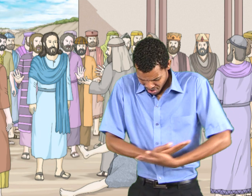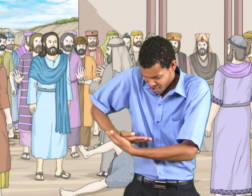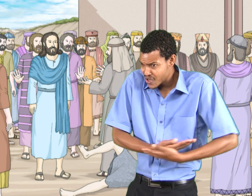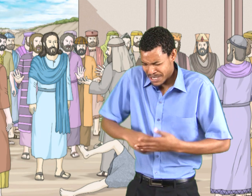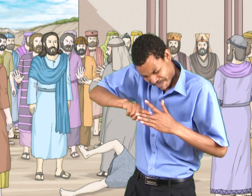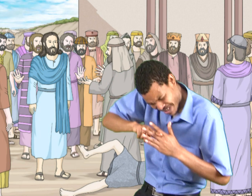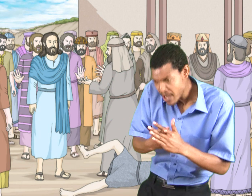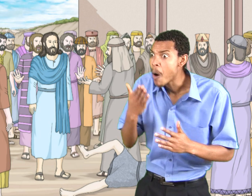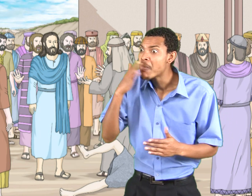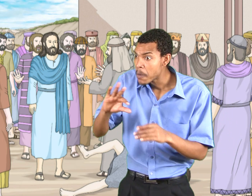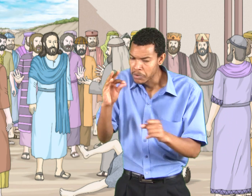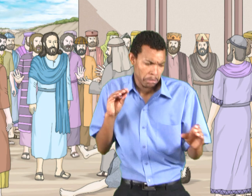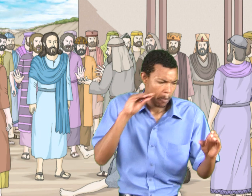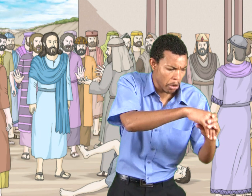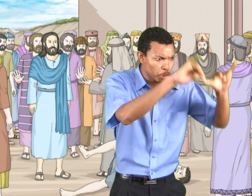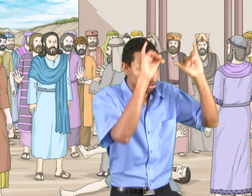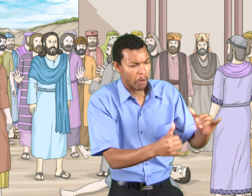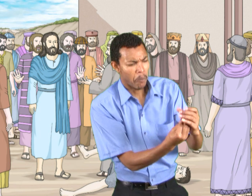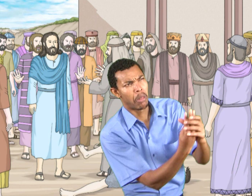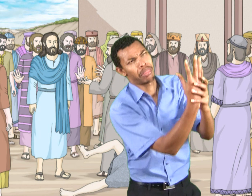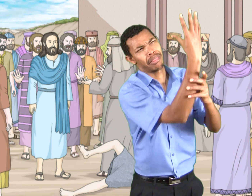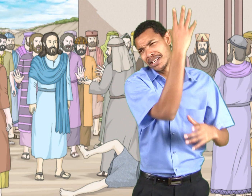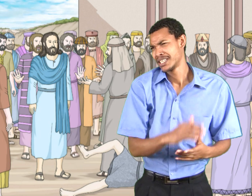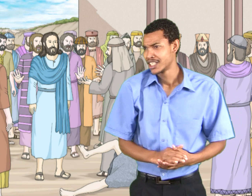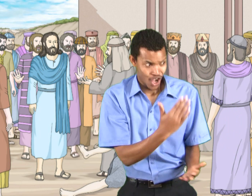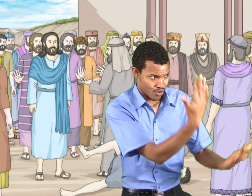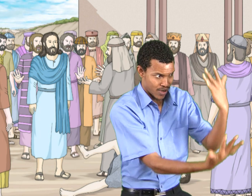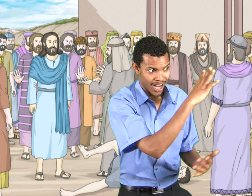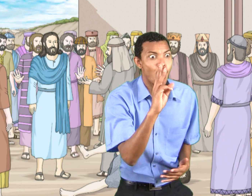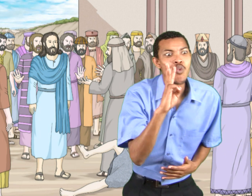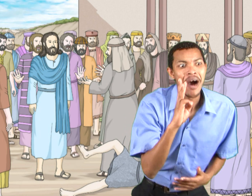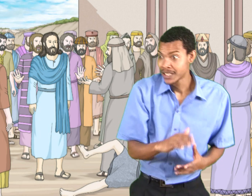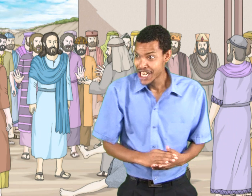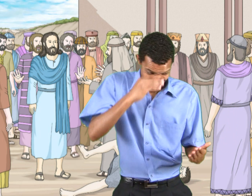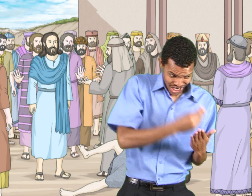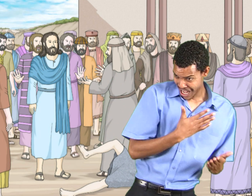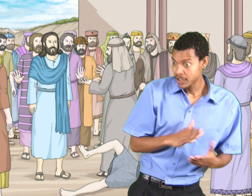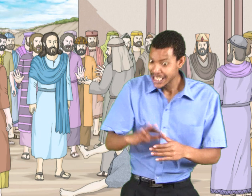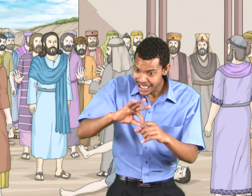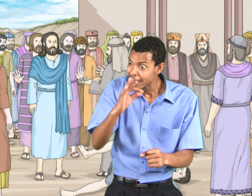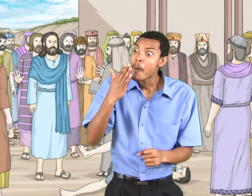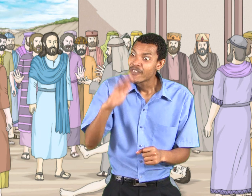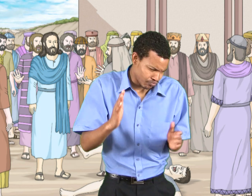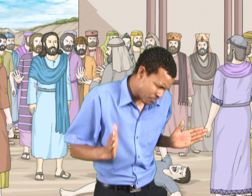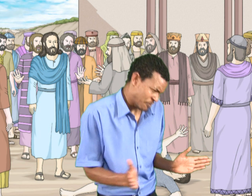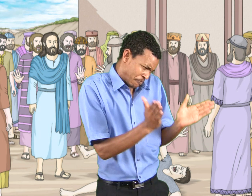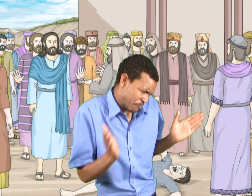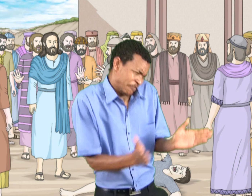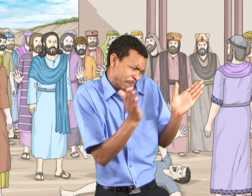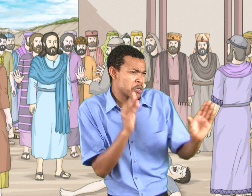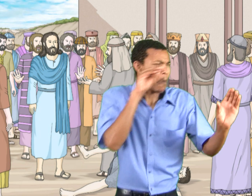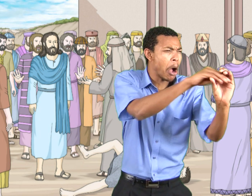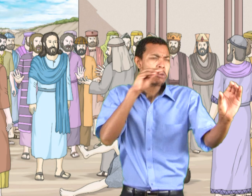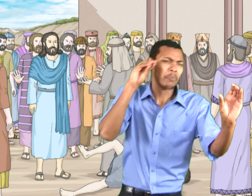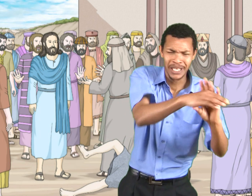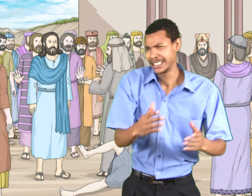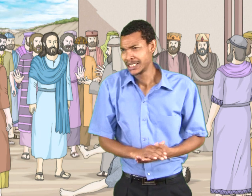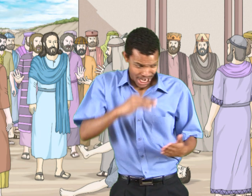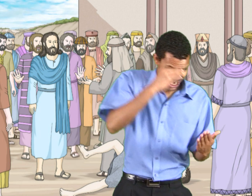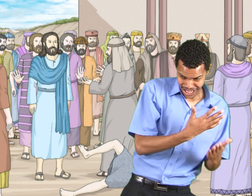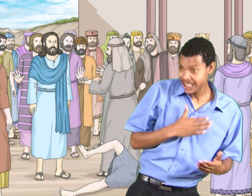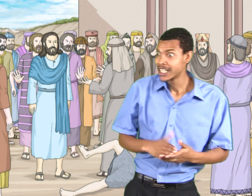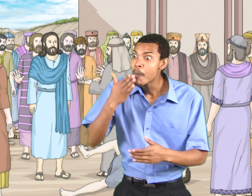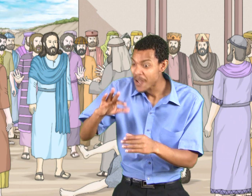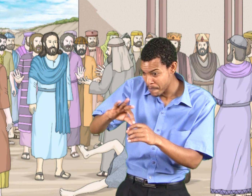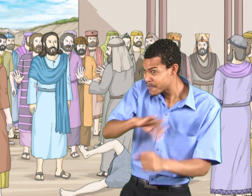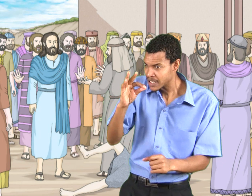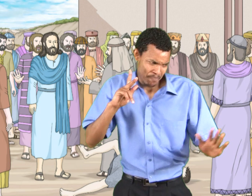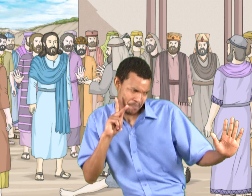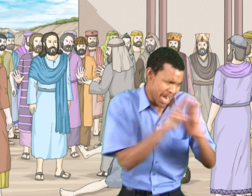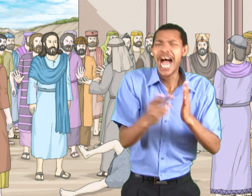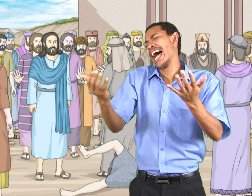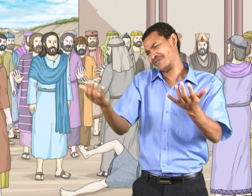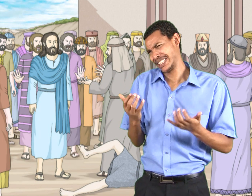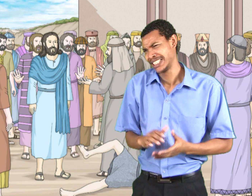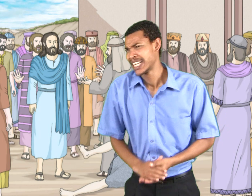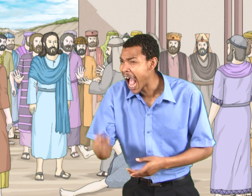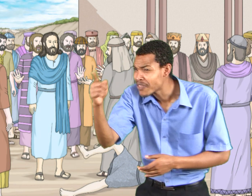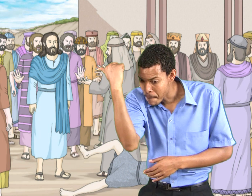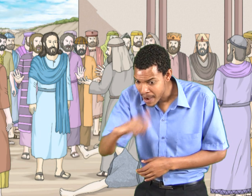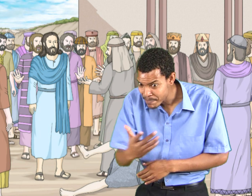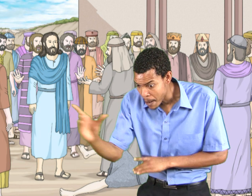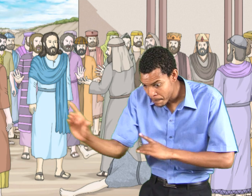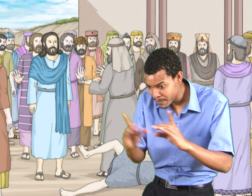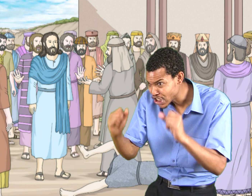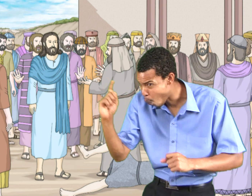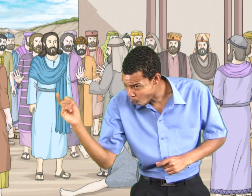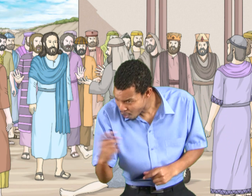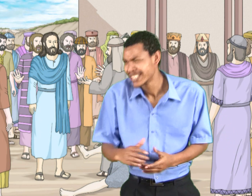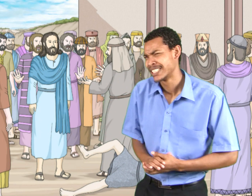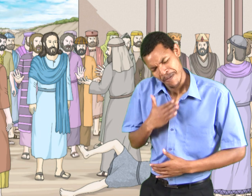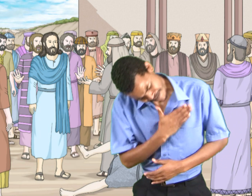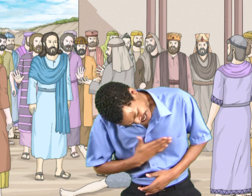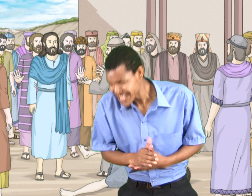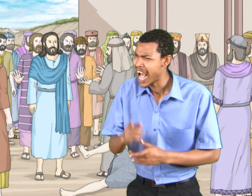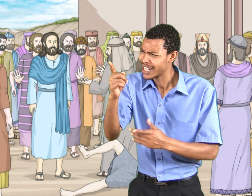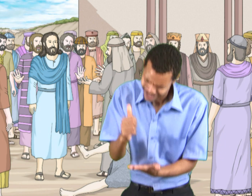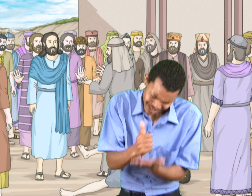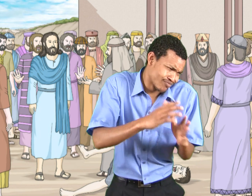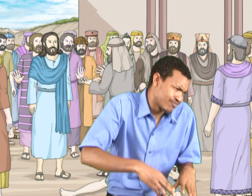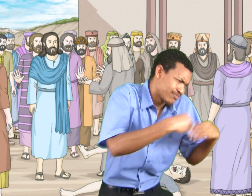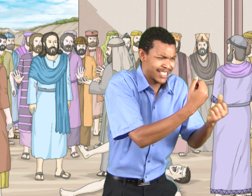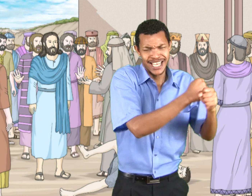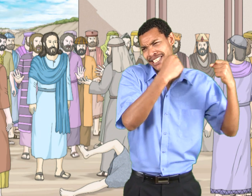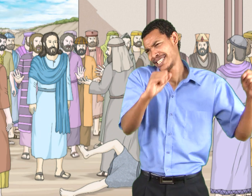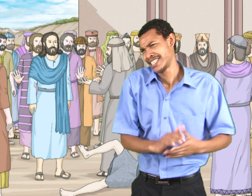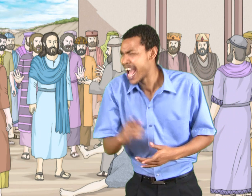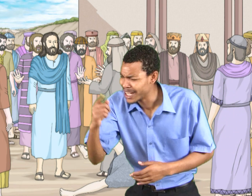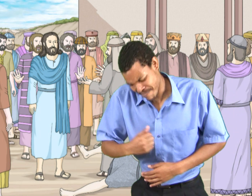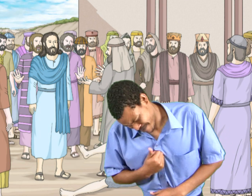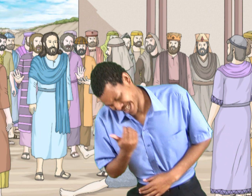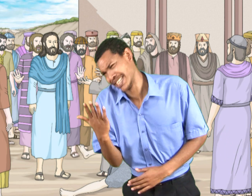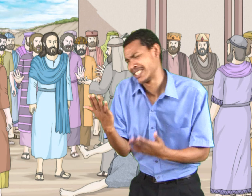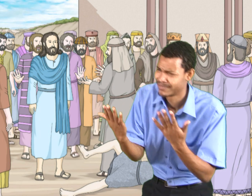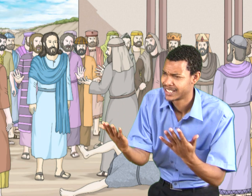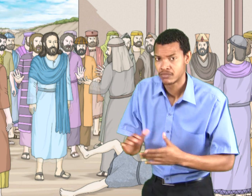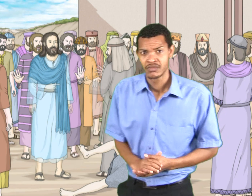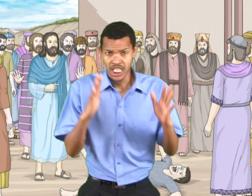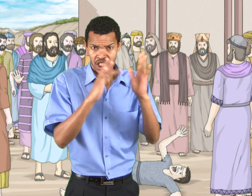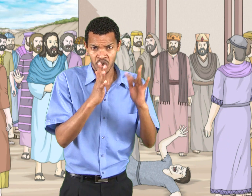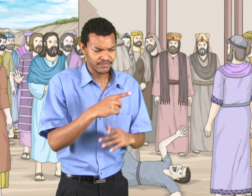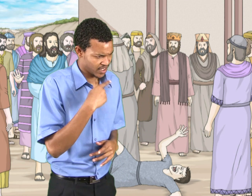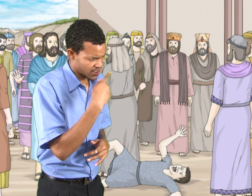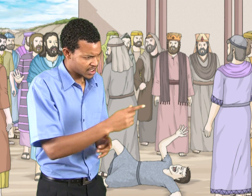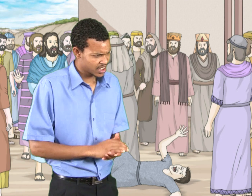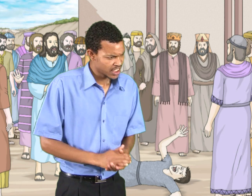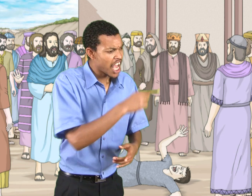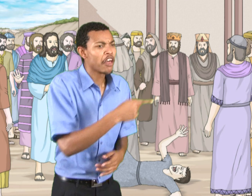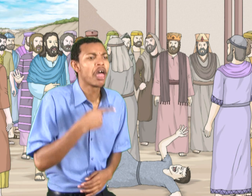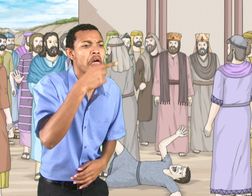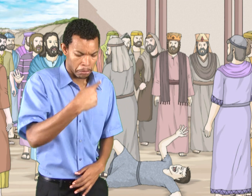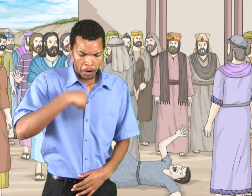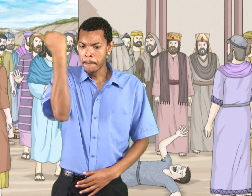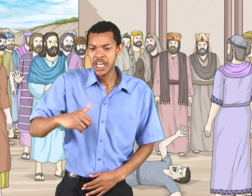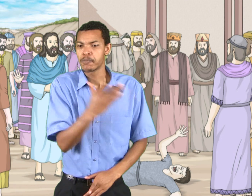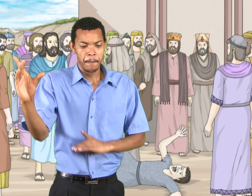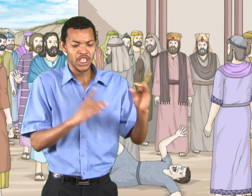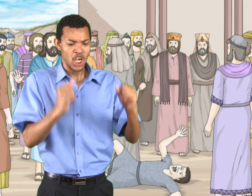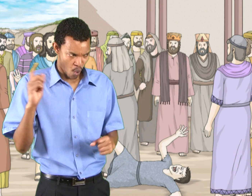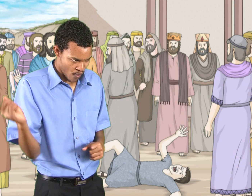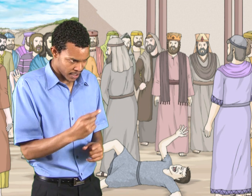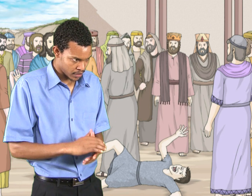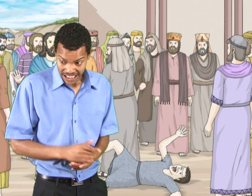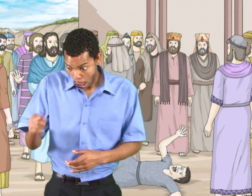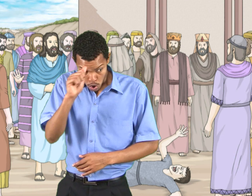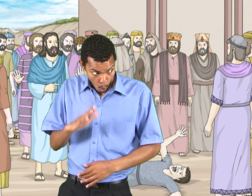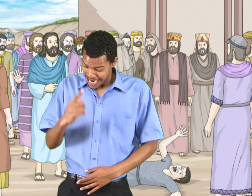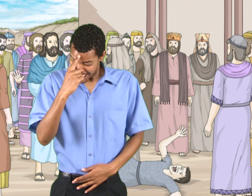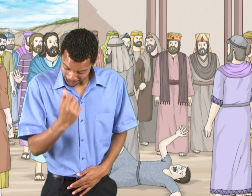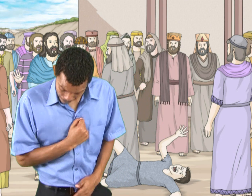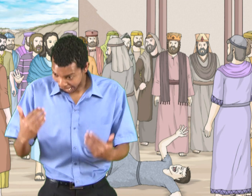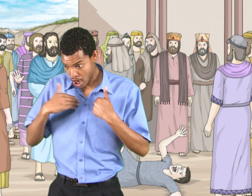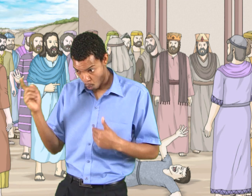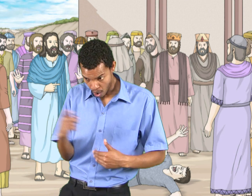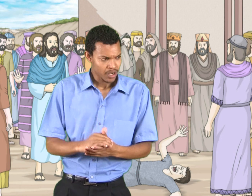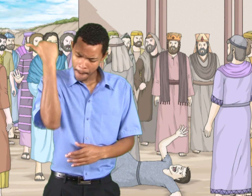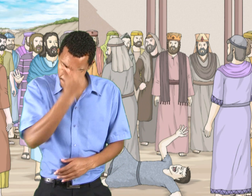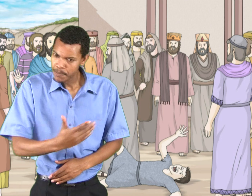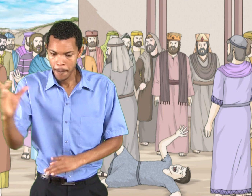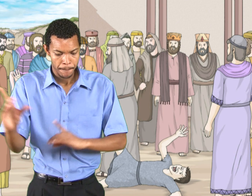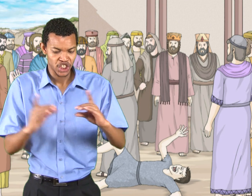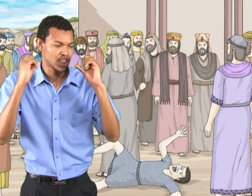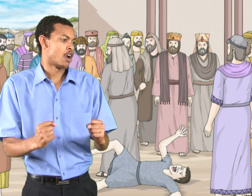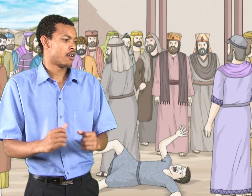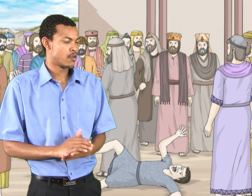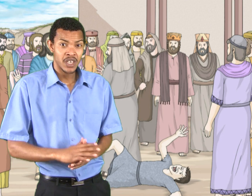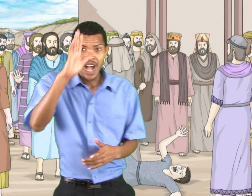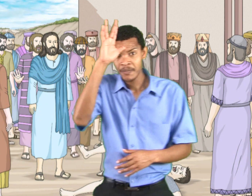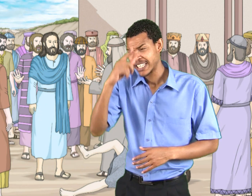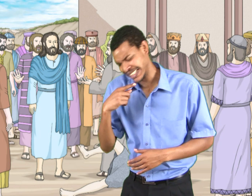“From childhood,” he said. “It often throws him into the fire or into the water, trying to kill him. But if You can do anything, have compassion on us and help us.” “If You can?” echoed Jesus.